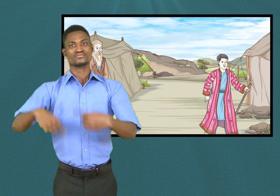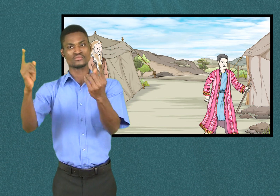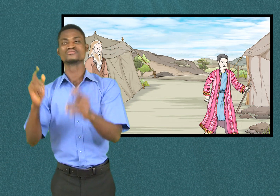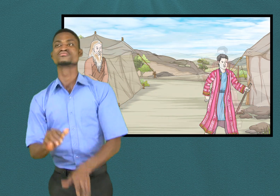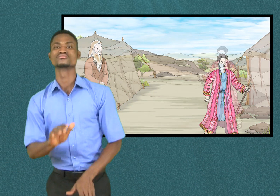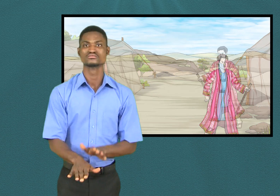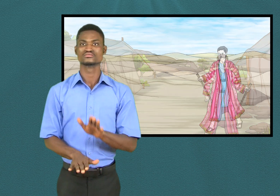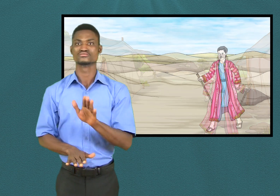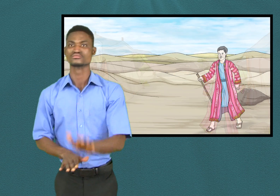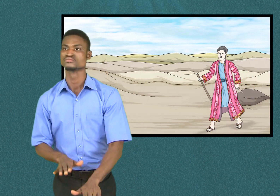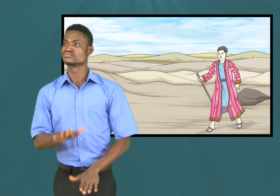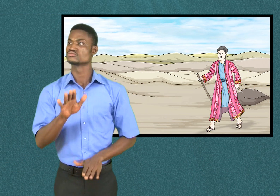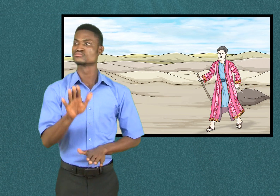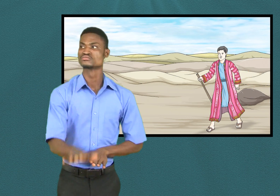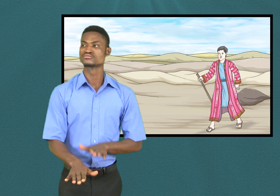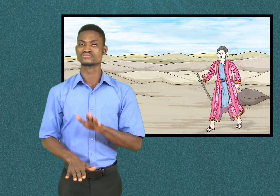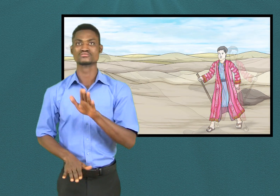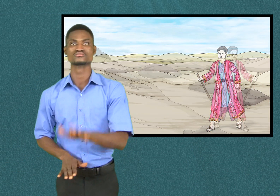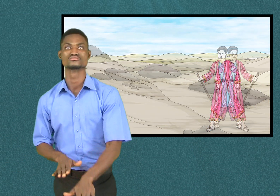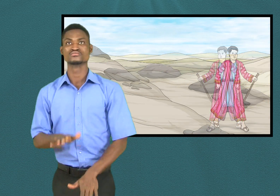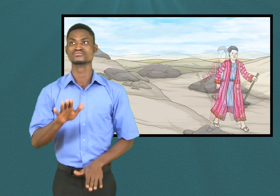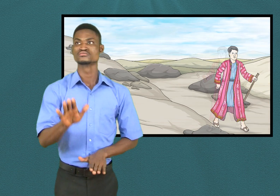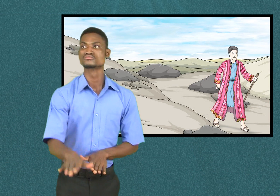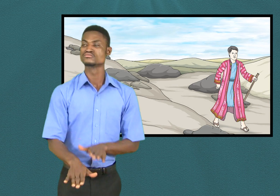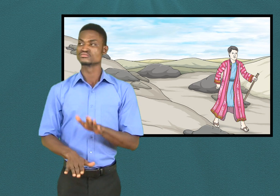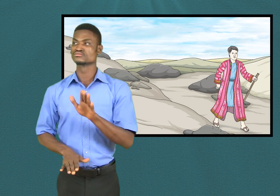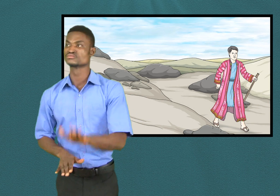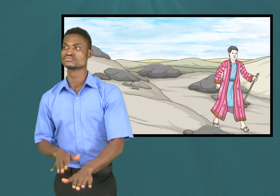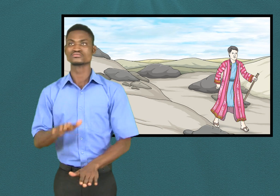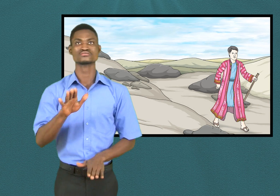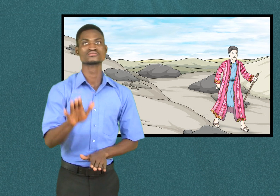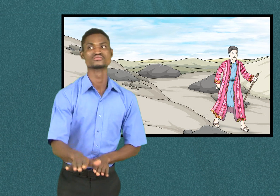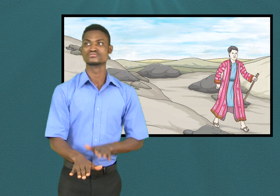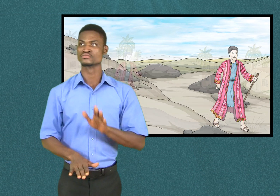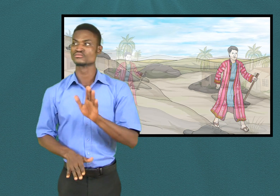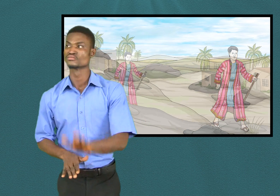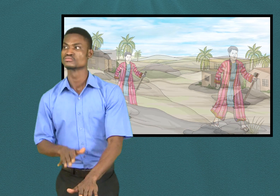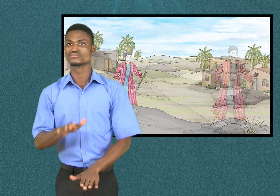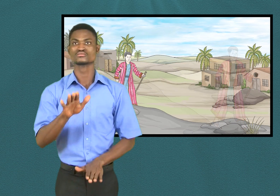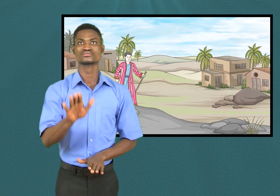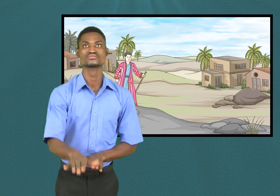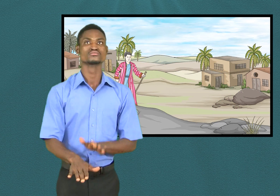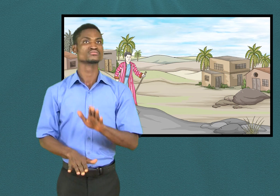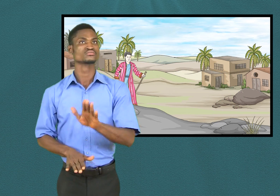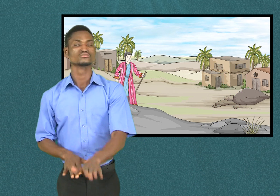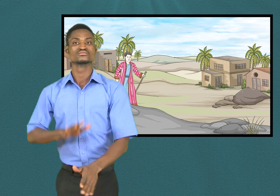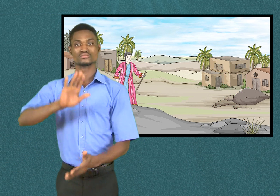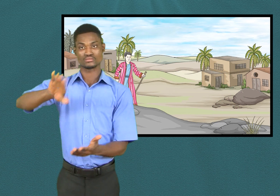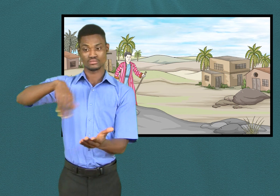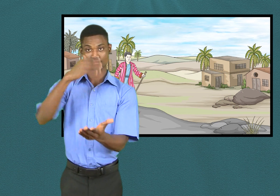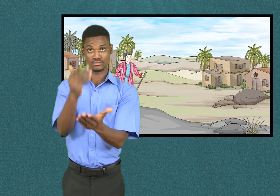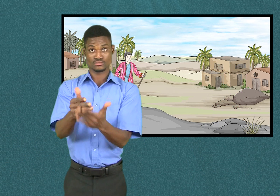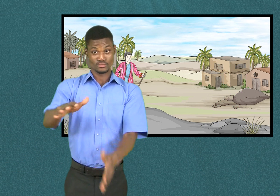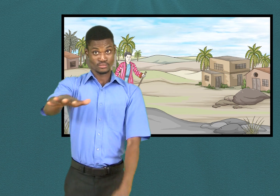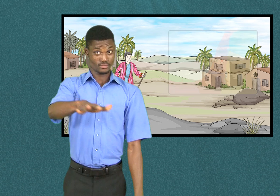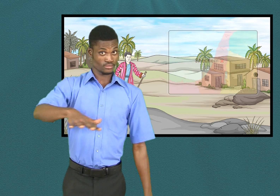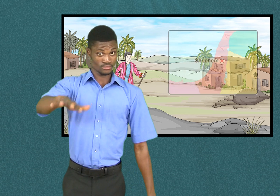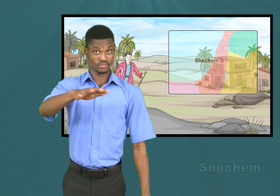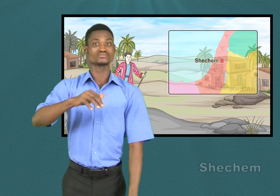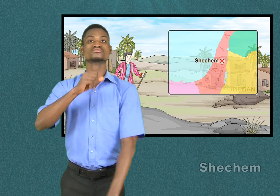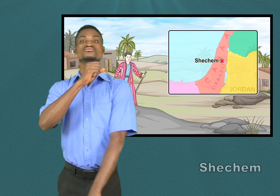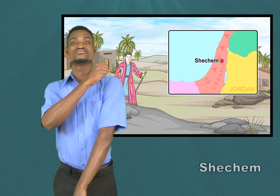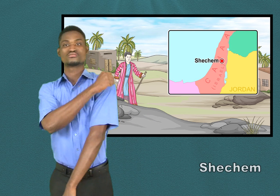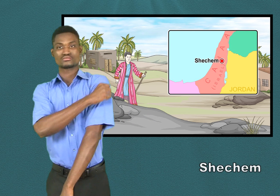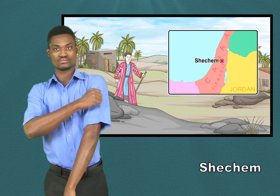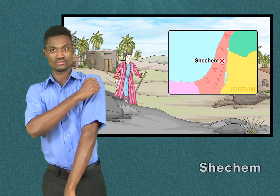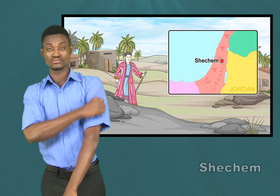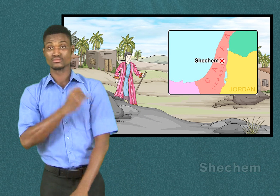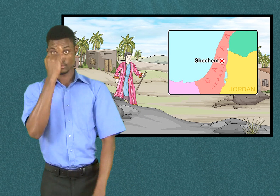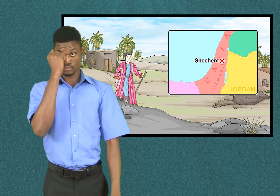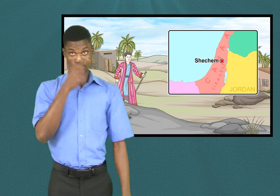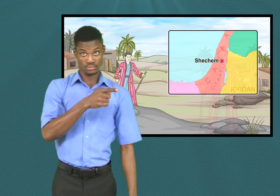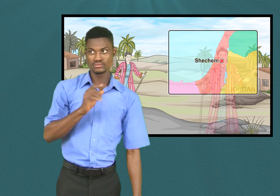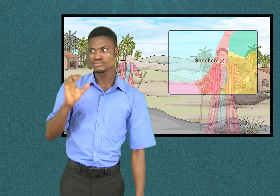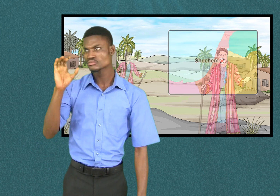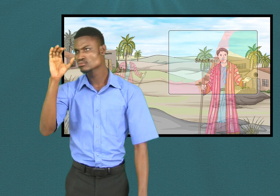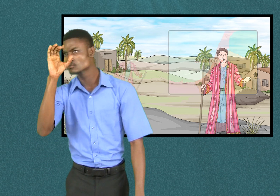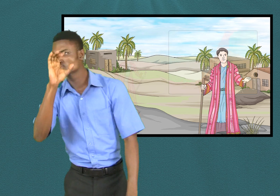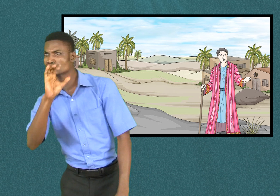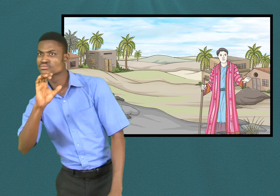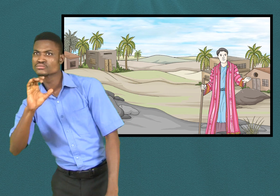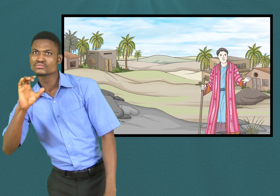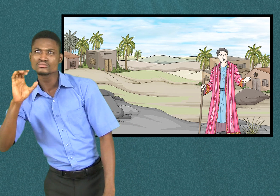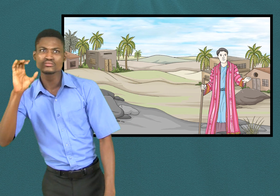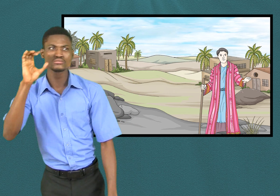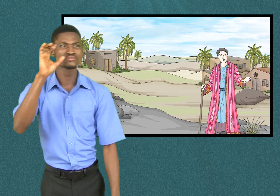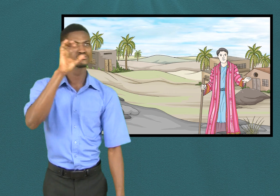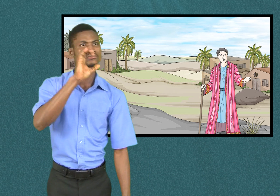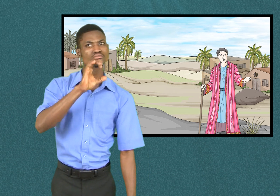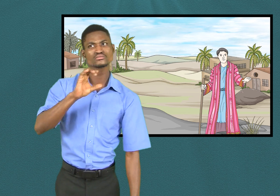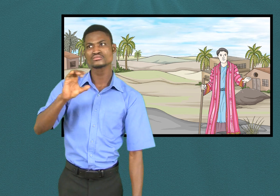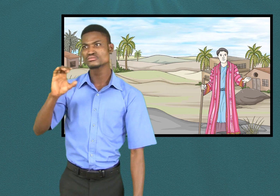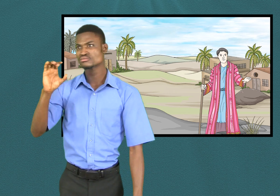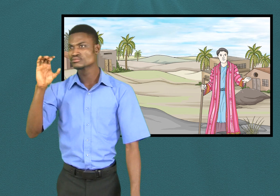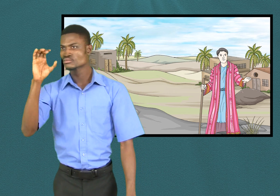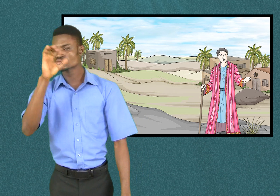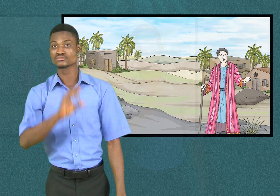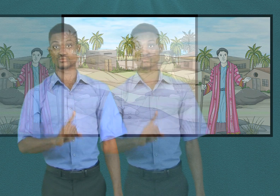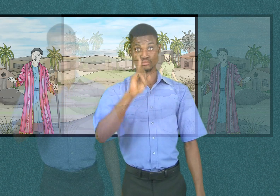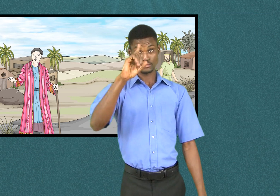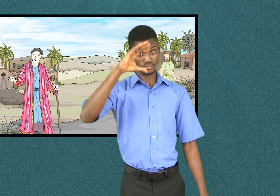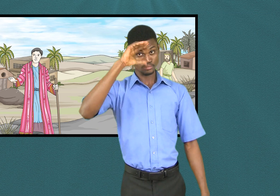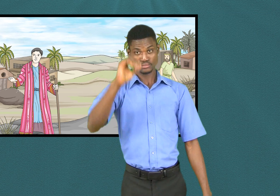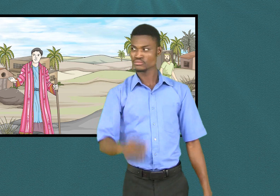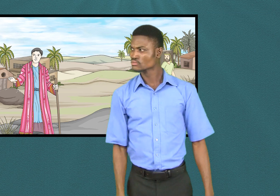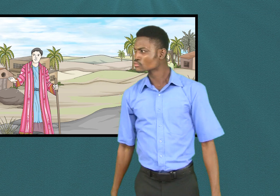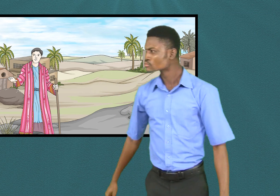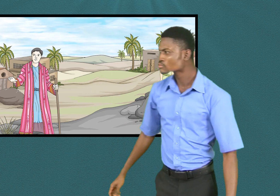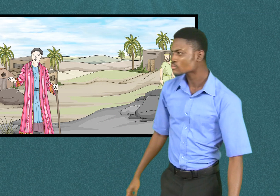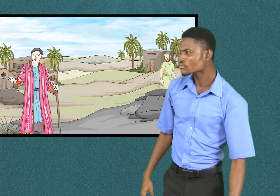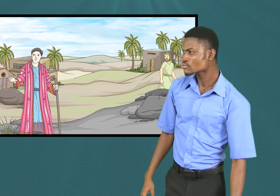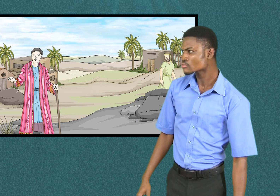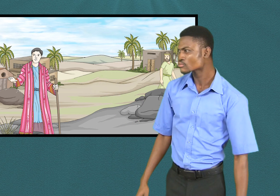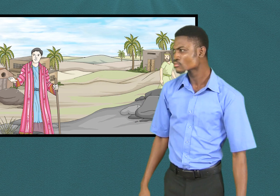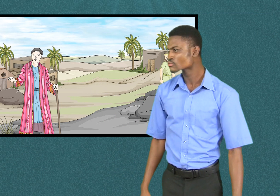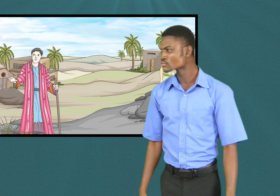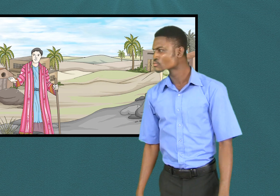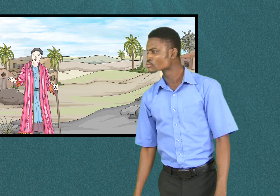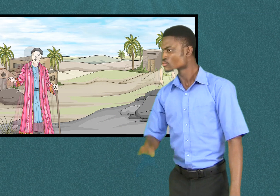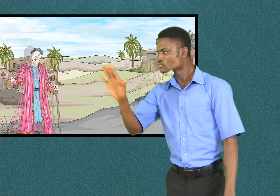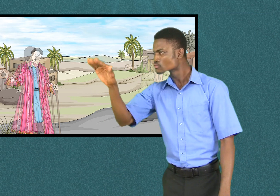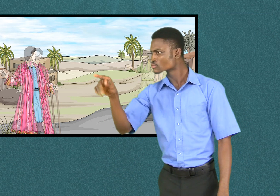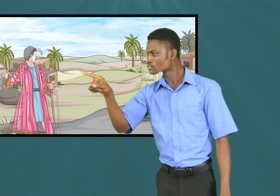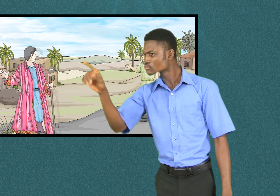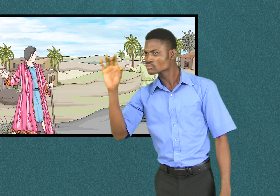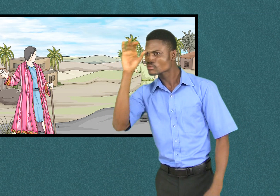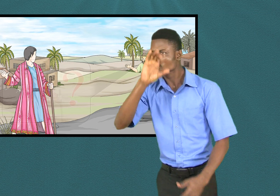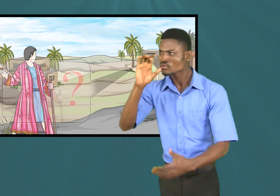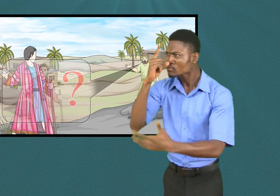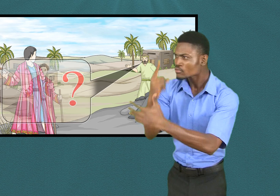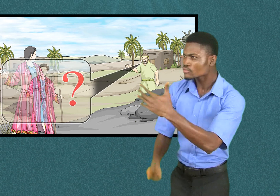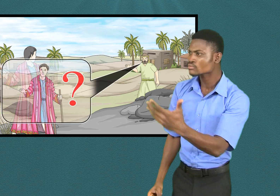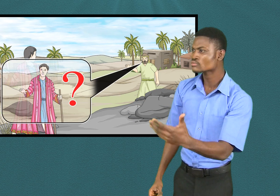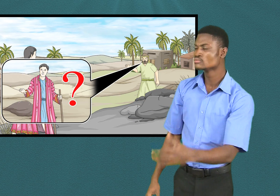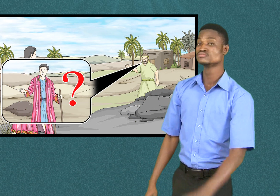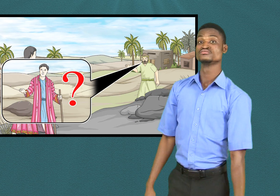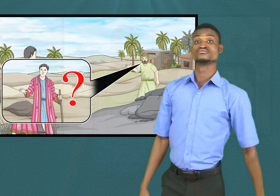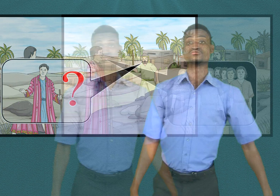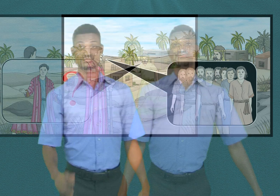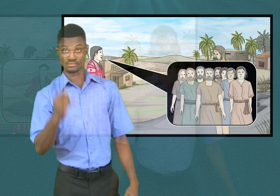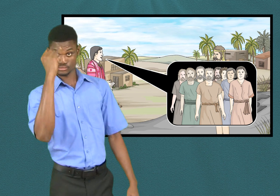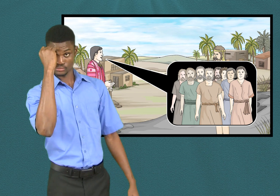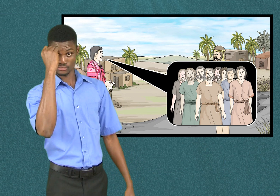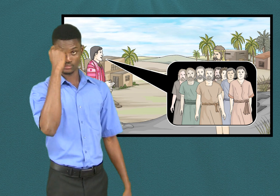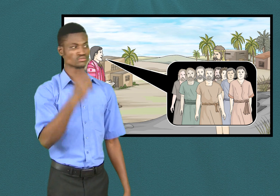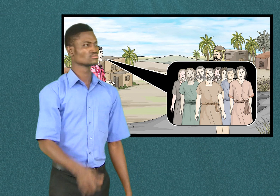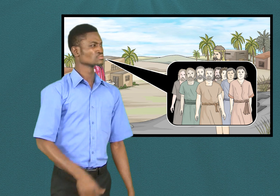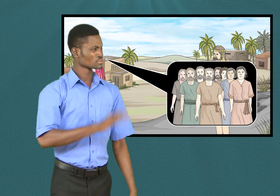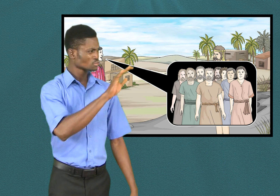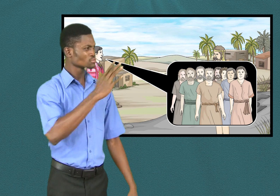And when Joseph arrived in Shechem, a man found him wandering in the field and asked, “What are you looking for?”